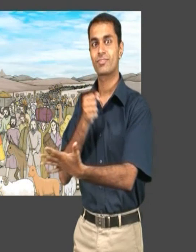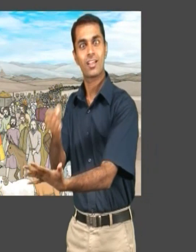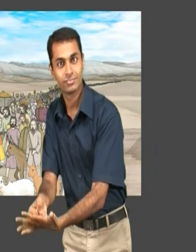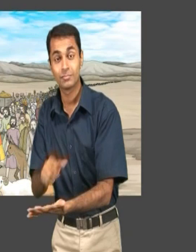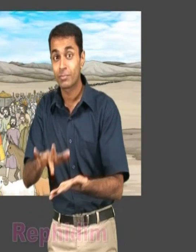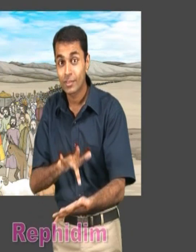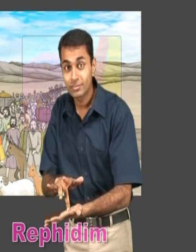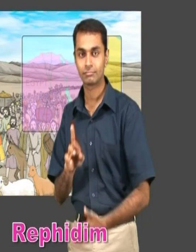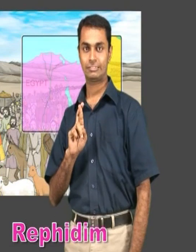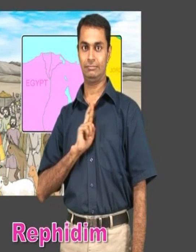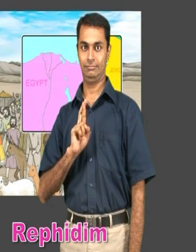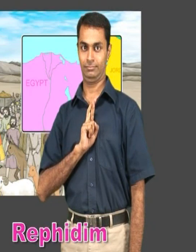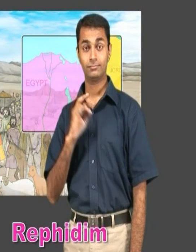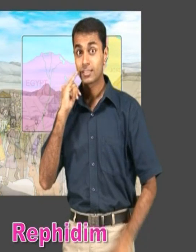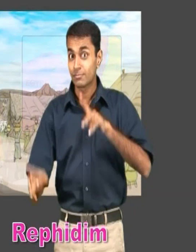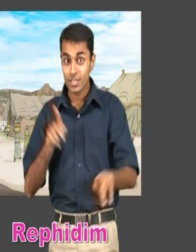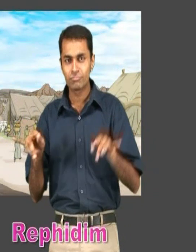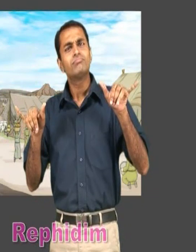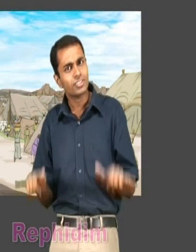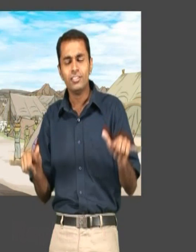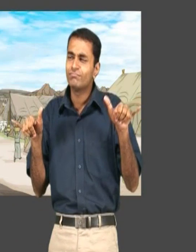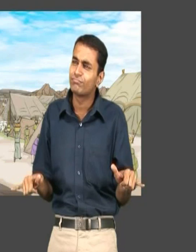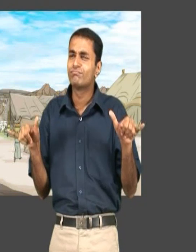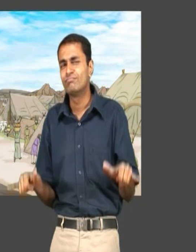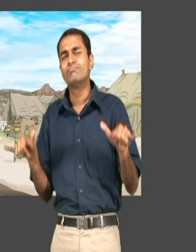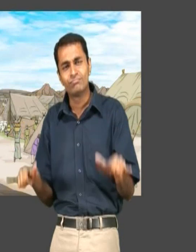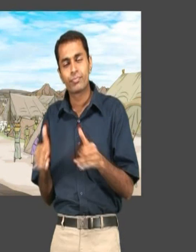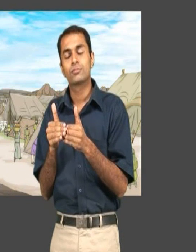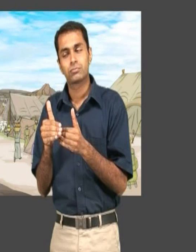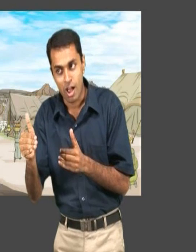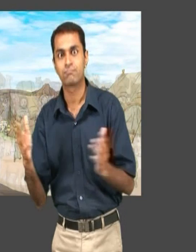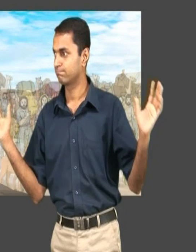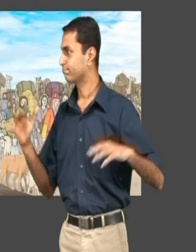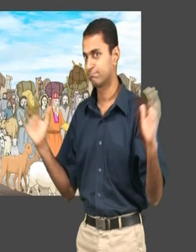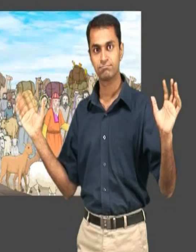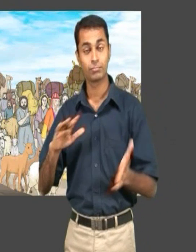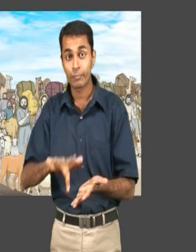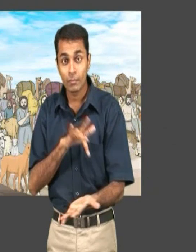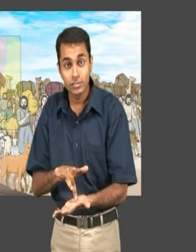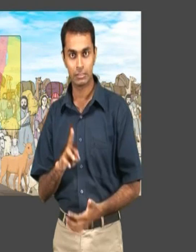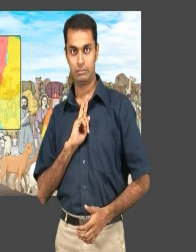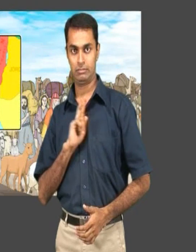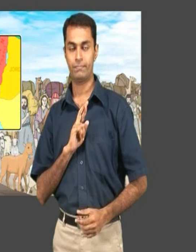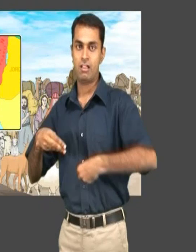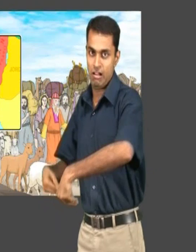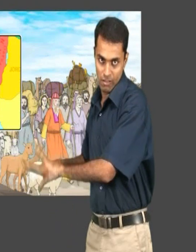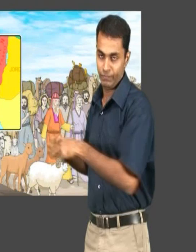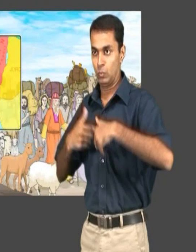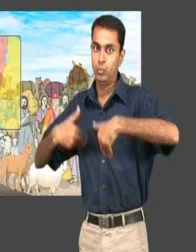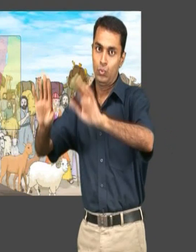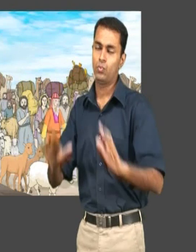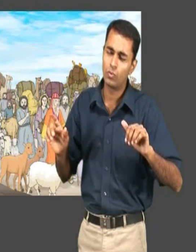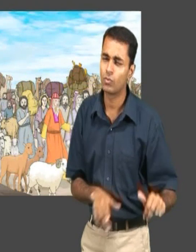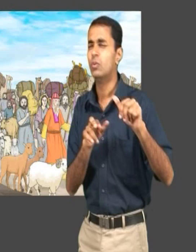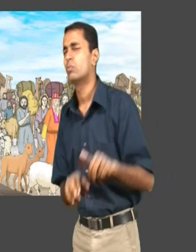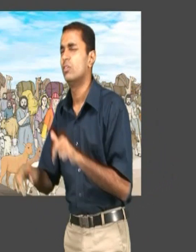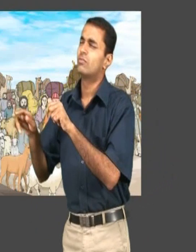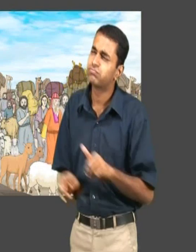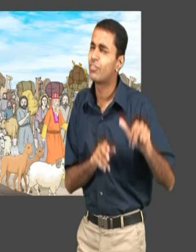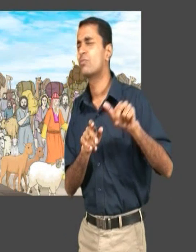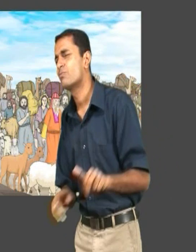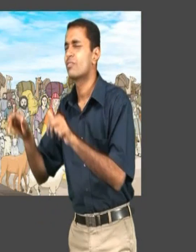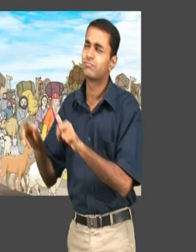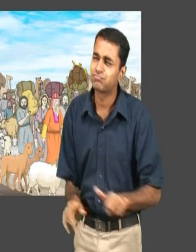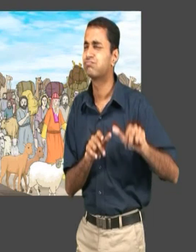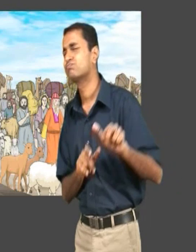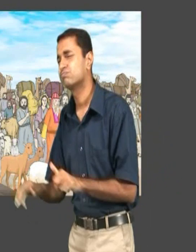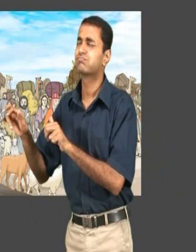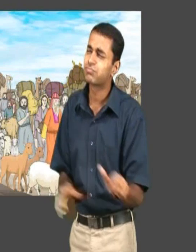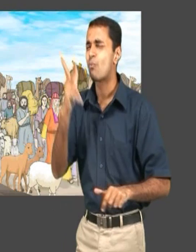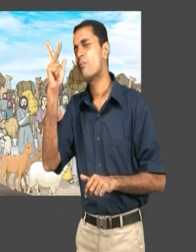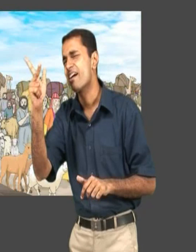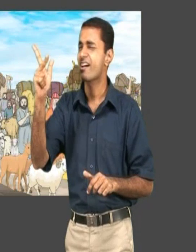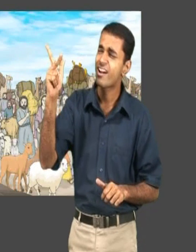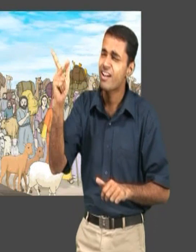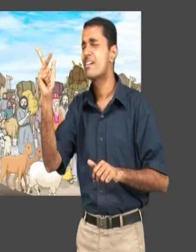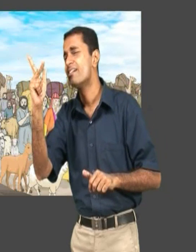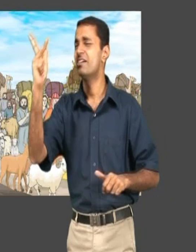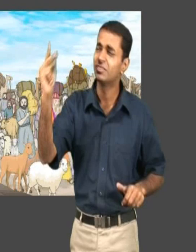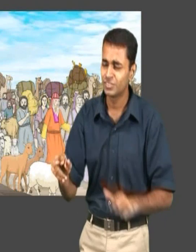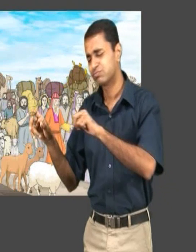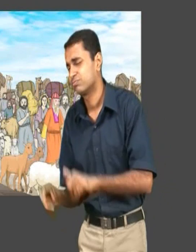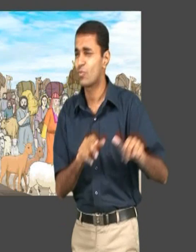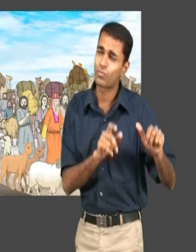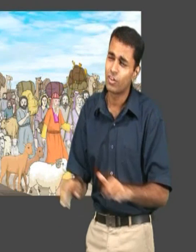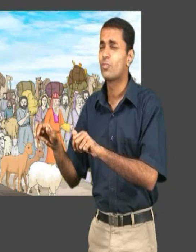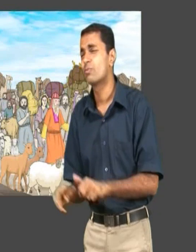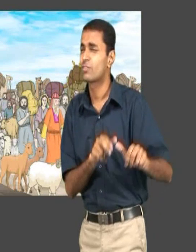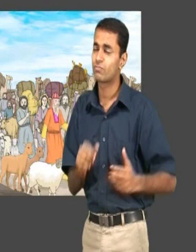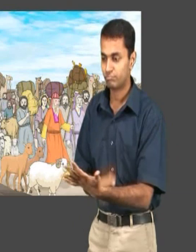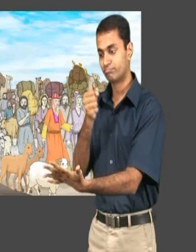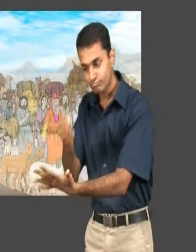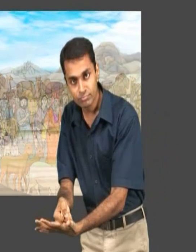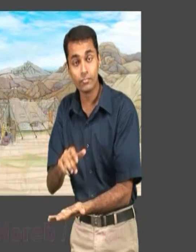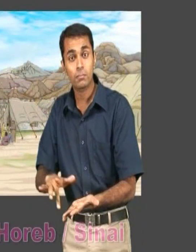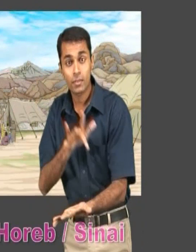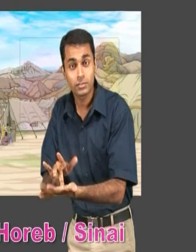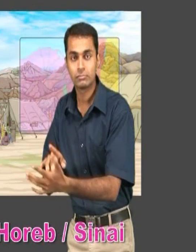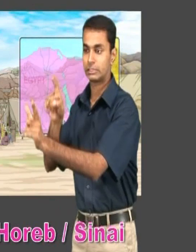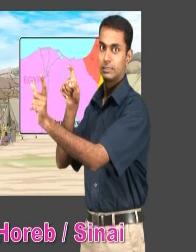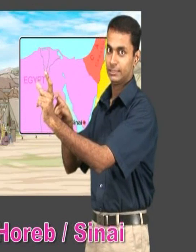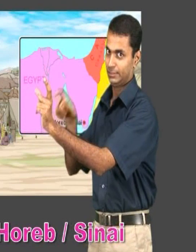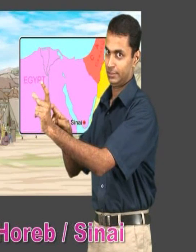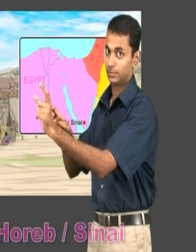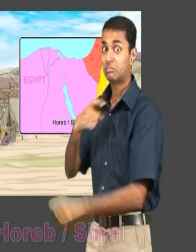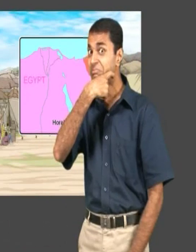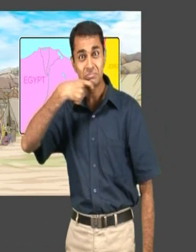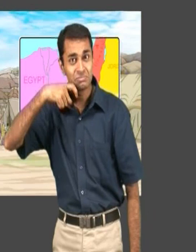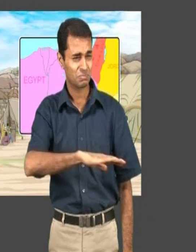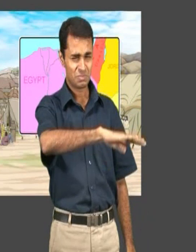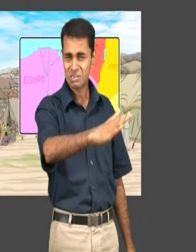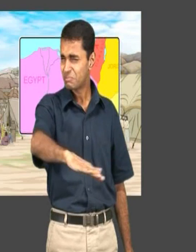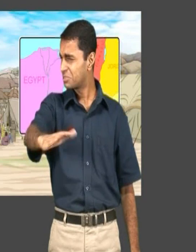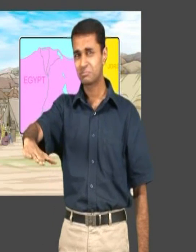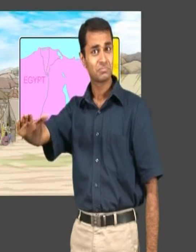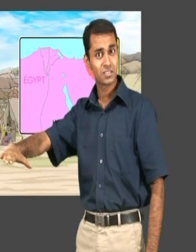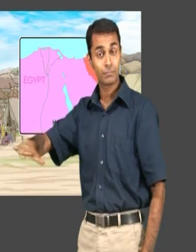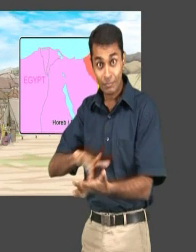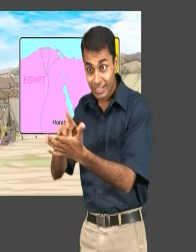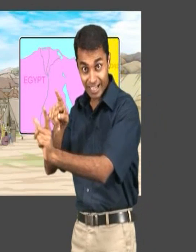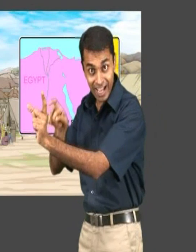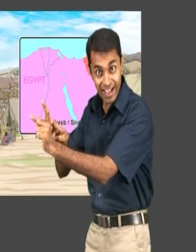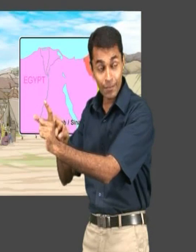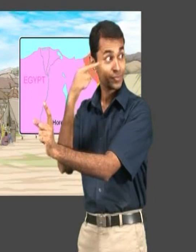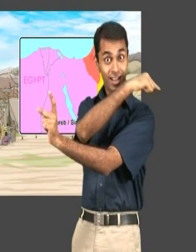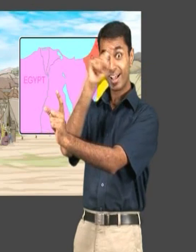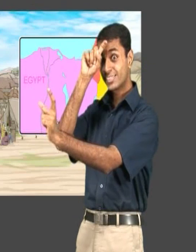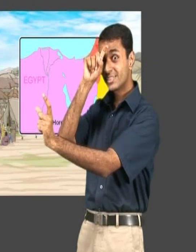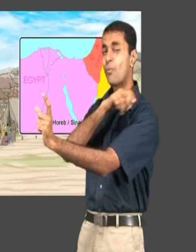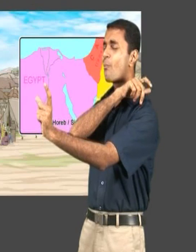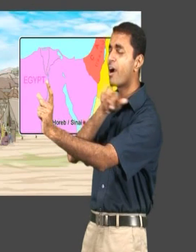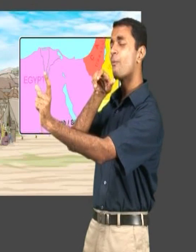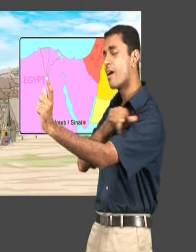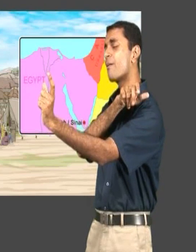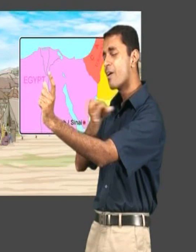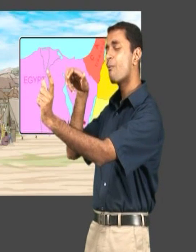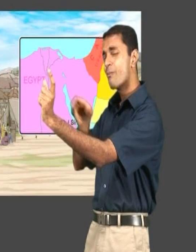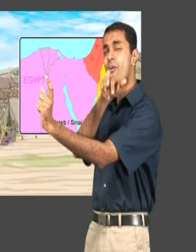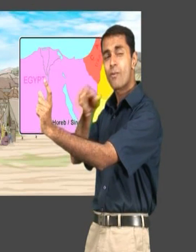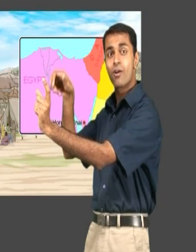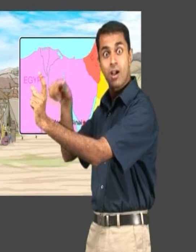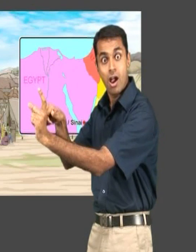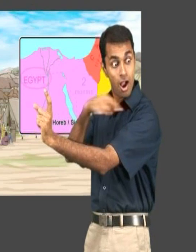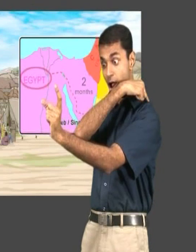After they had set out from Rephidim, they entered the Wilderness of Sinai, and Israel camped there in front of the mountain.